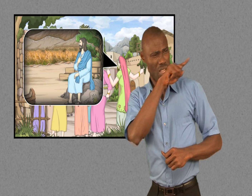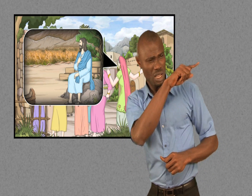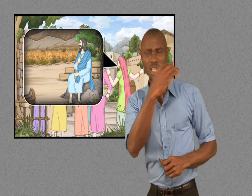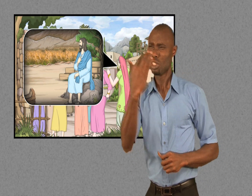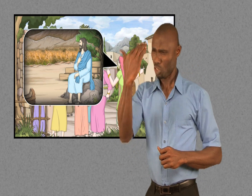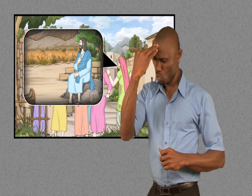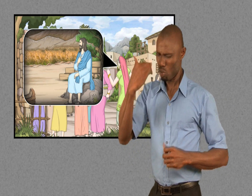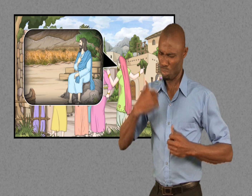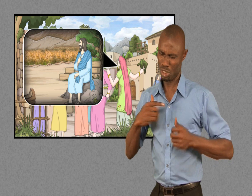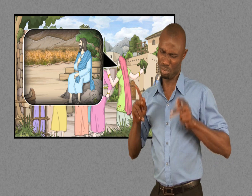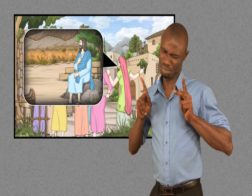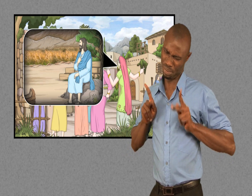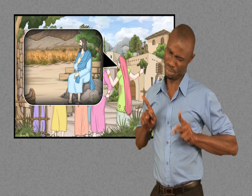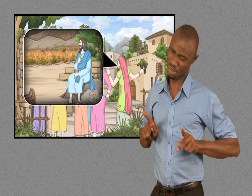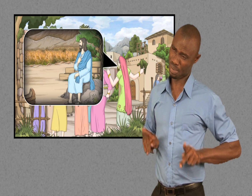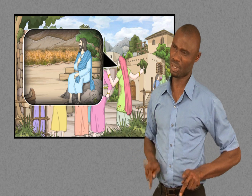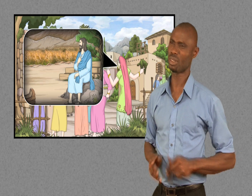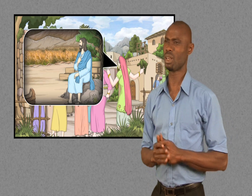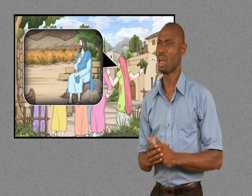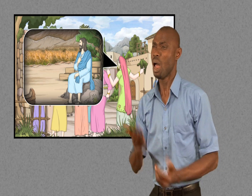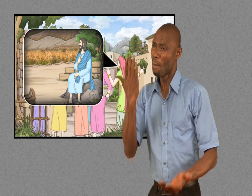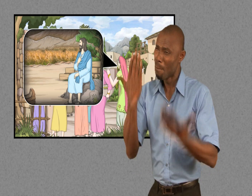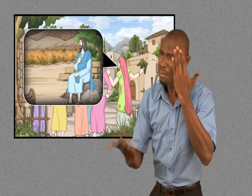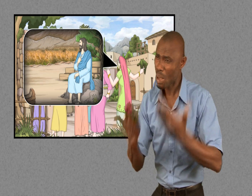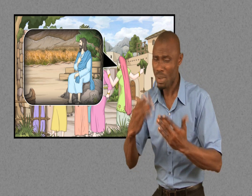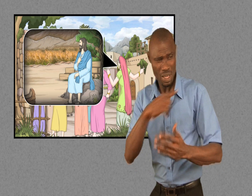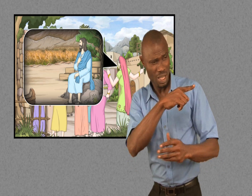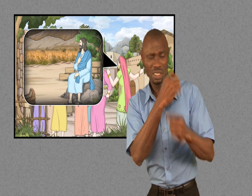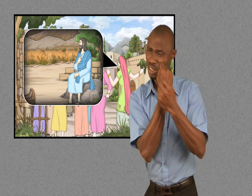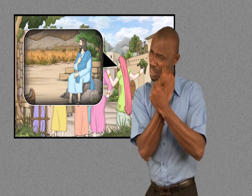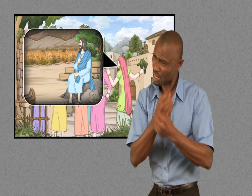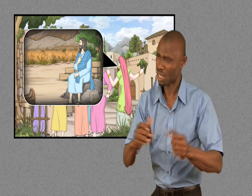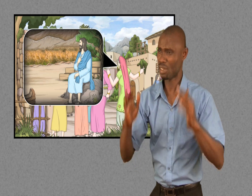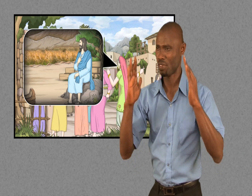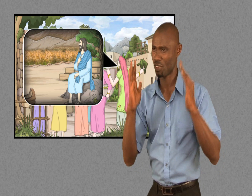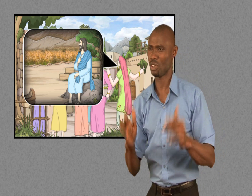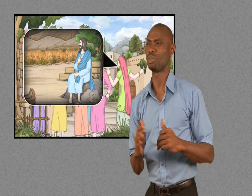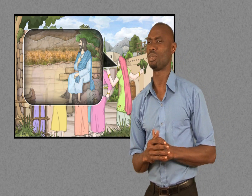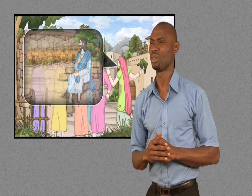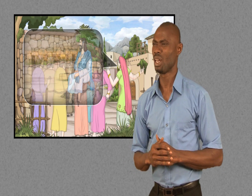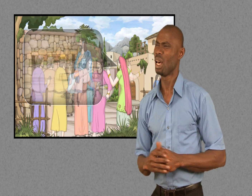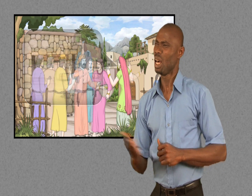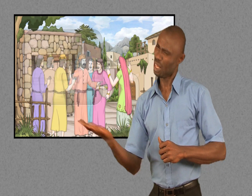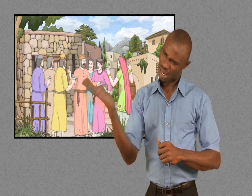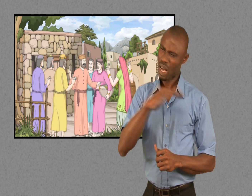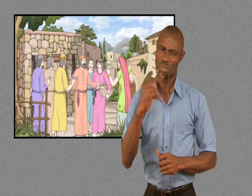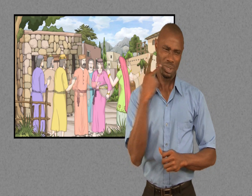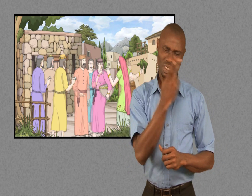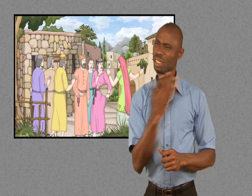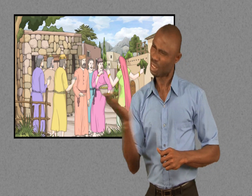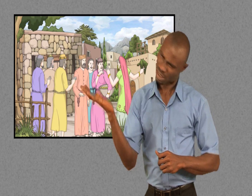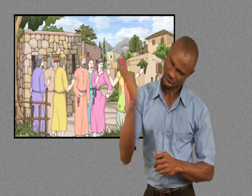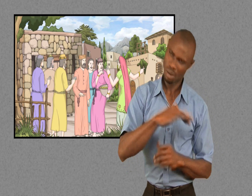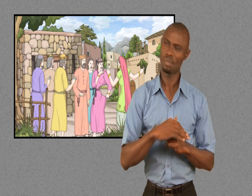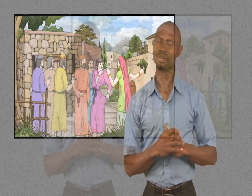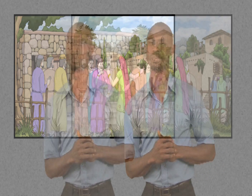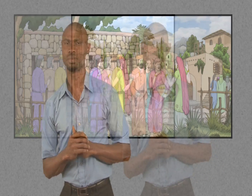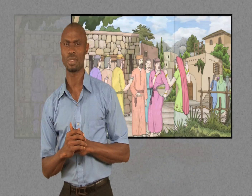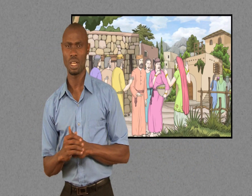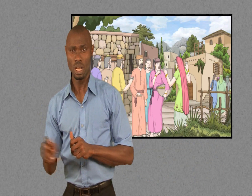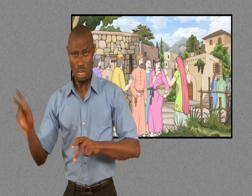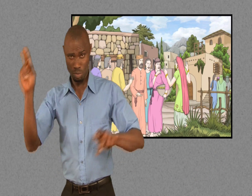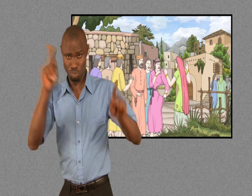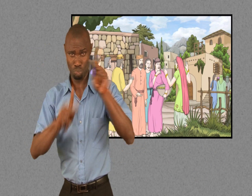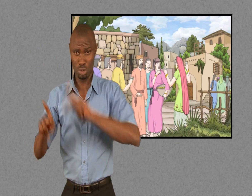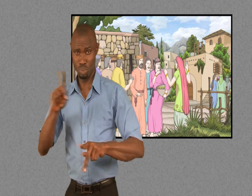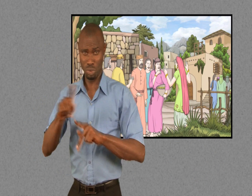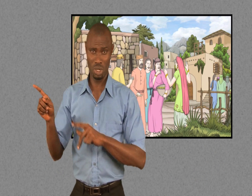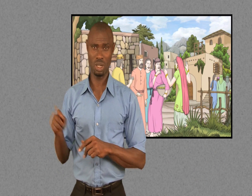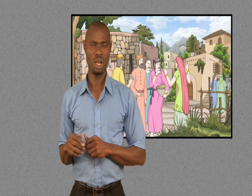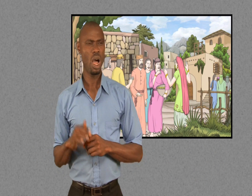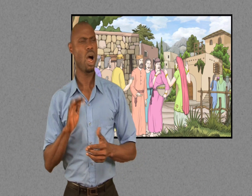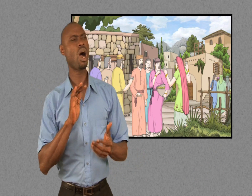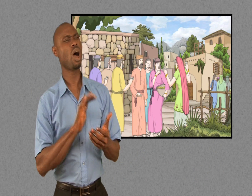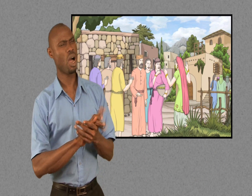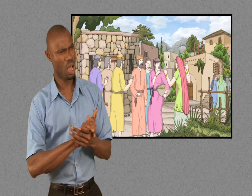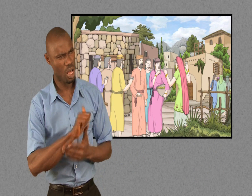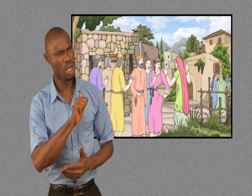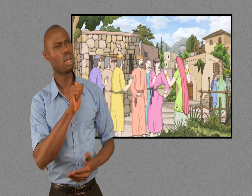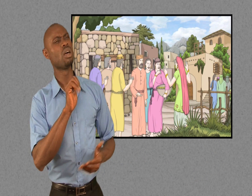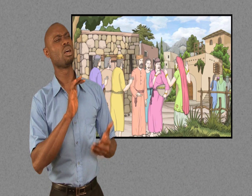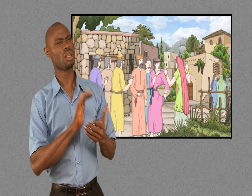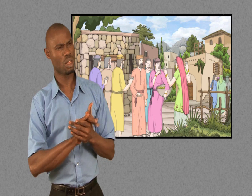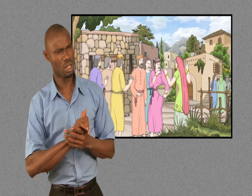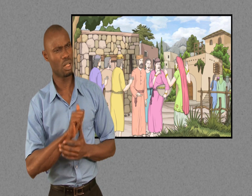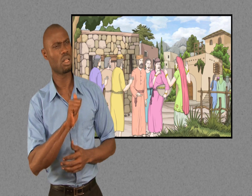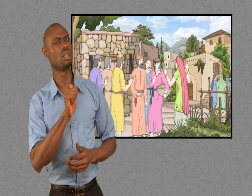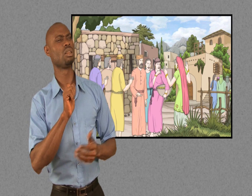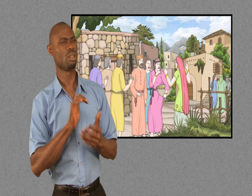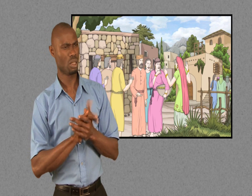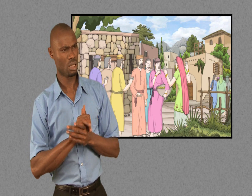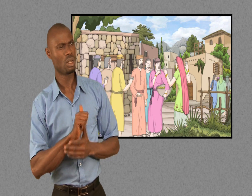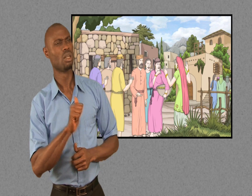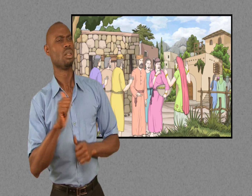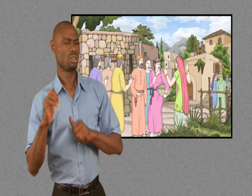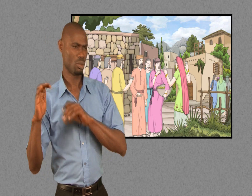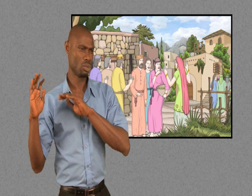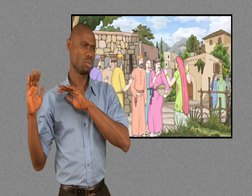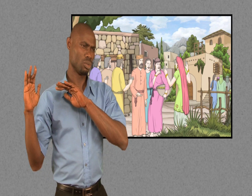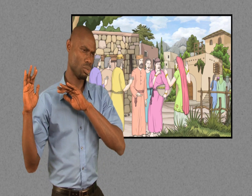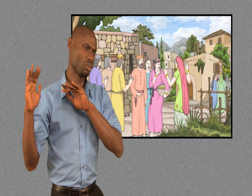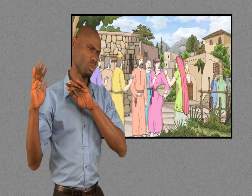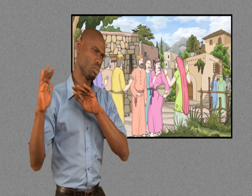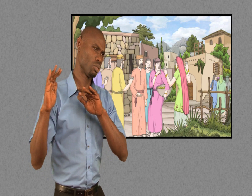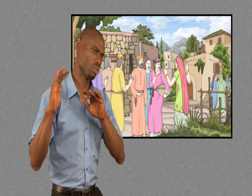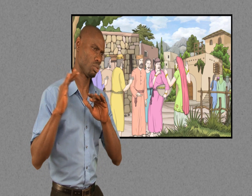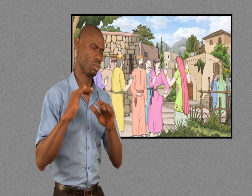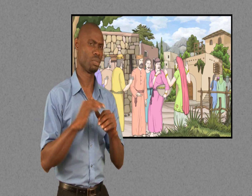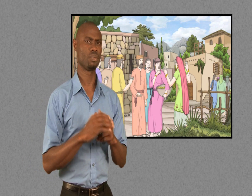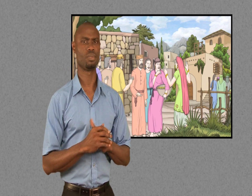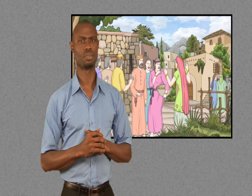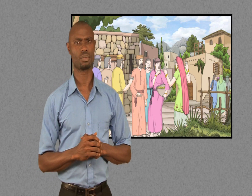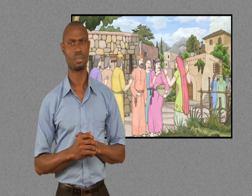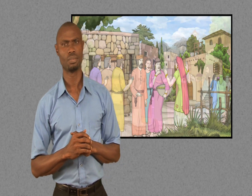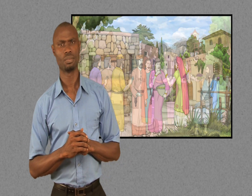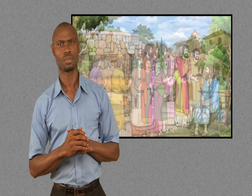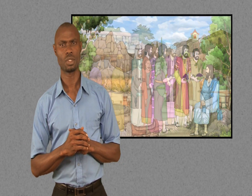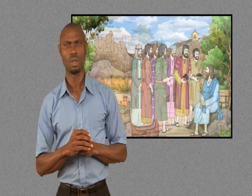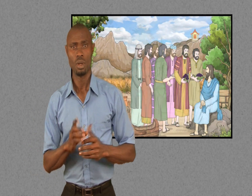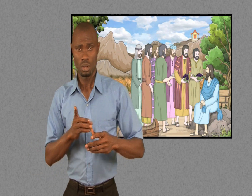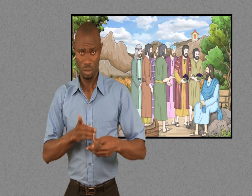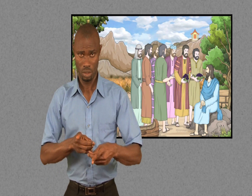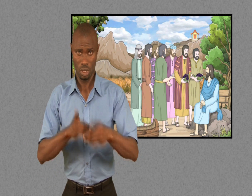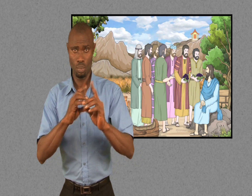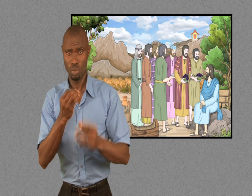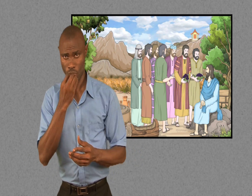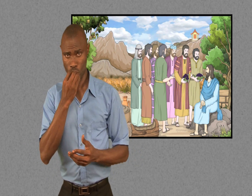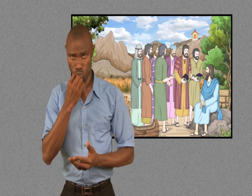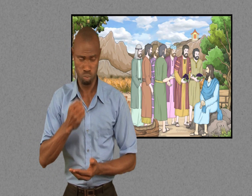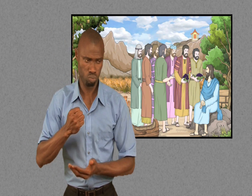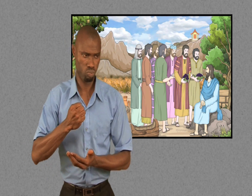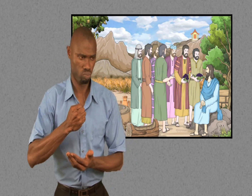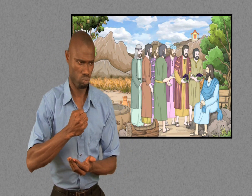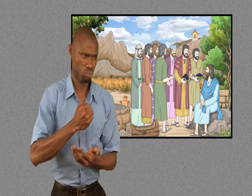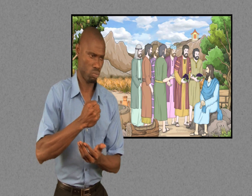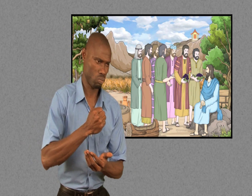Could this be the Christ?” So they left the town and made their way toward Jesus.